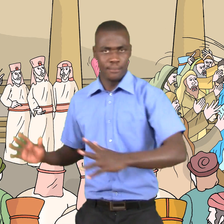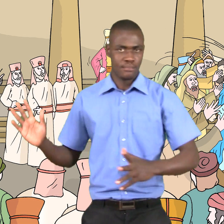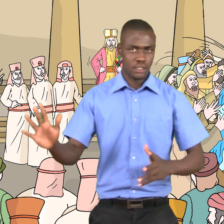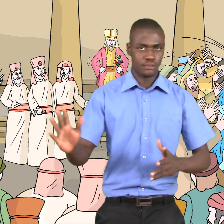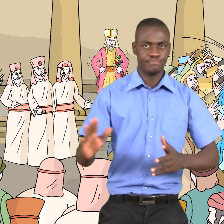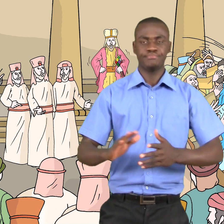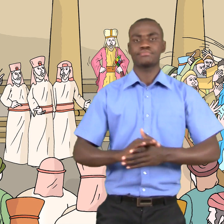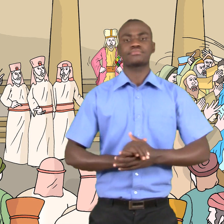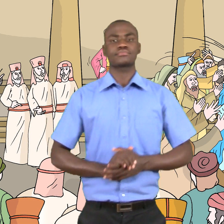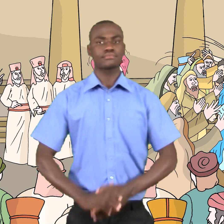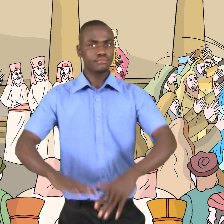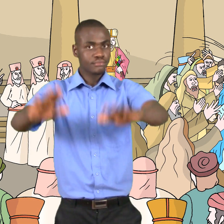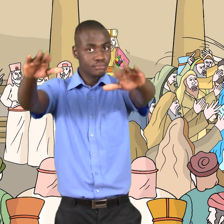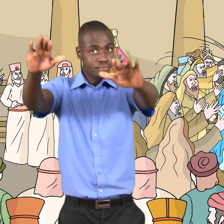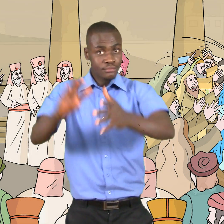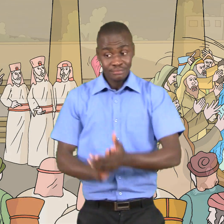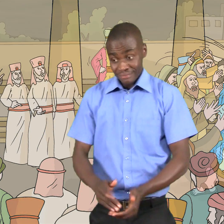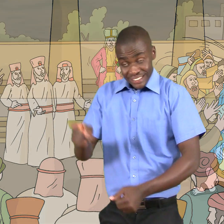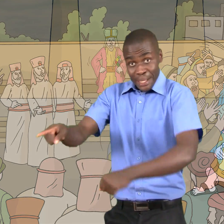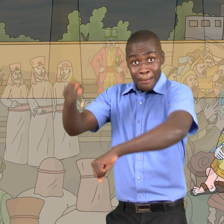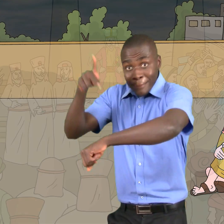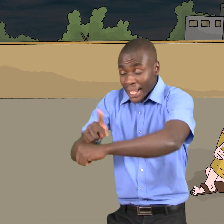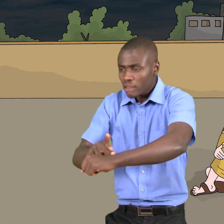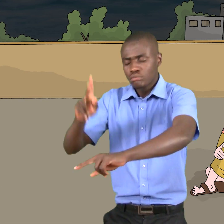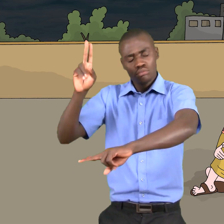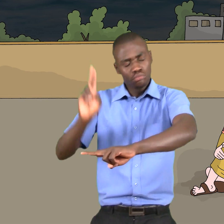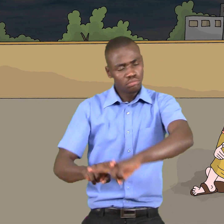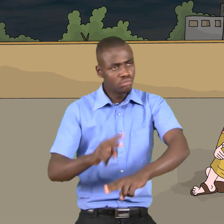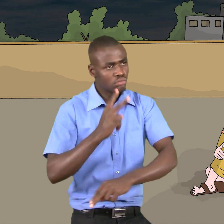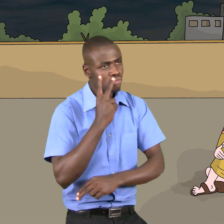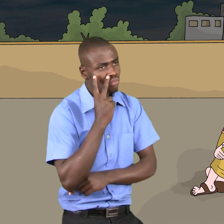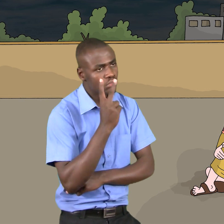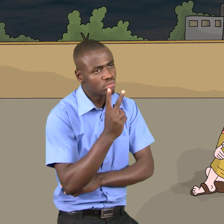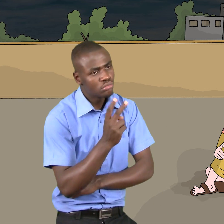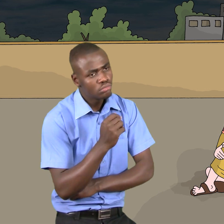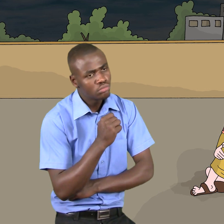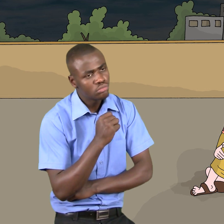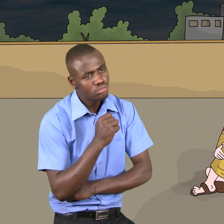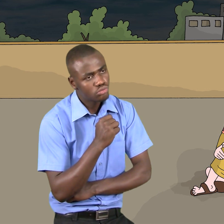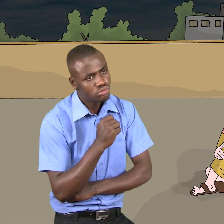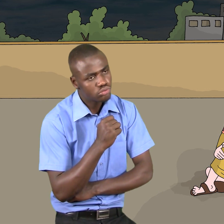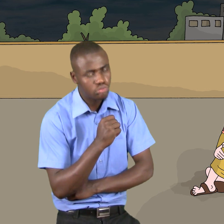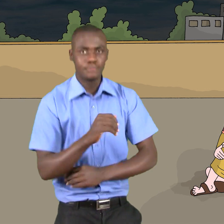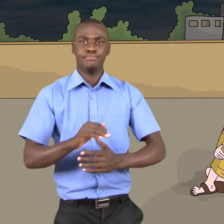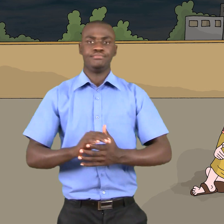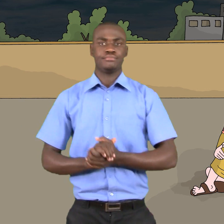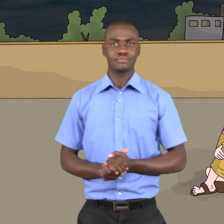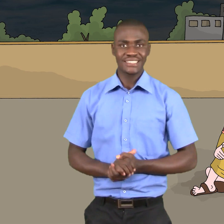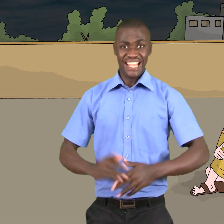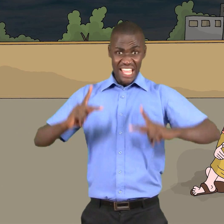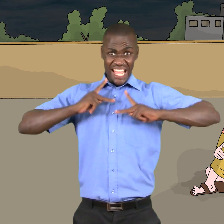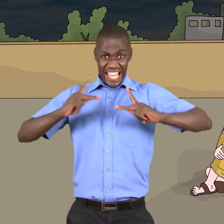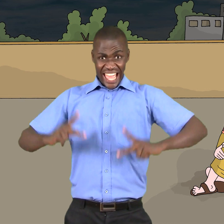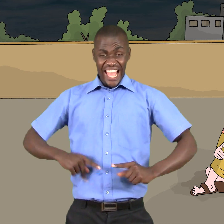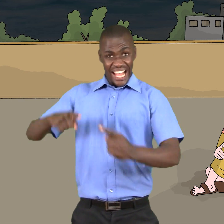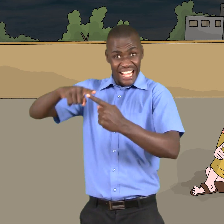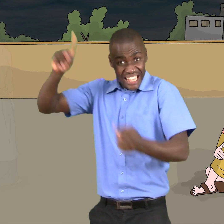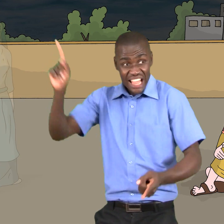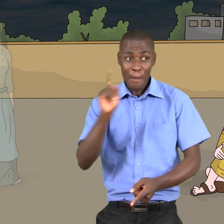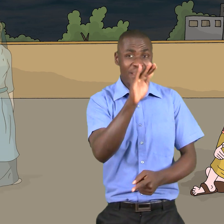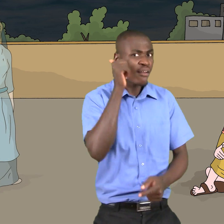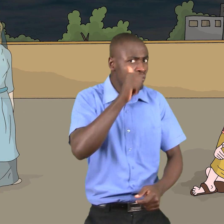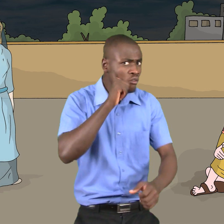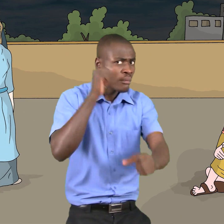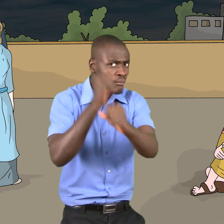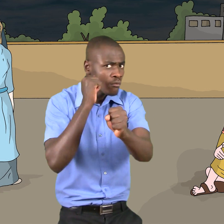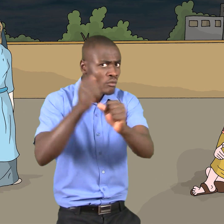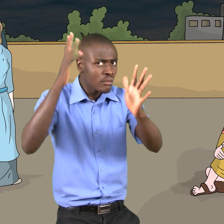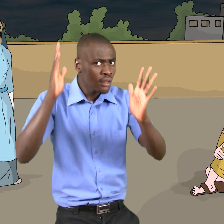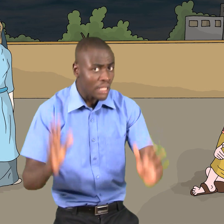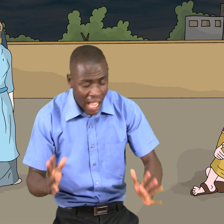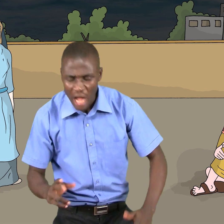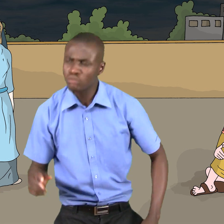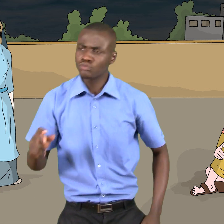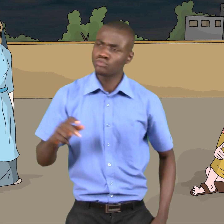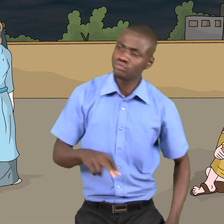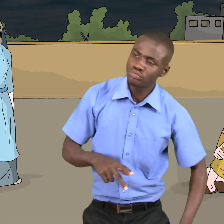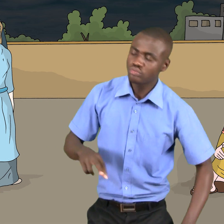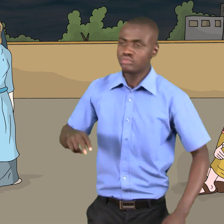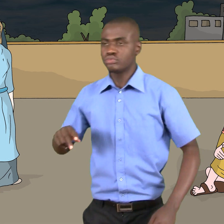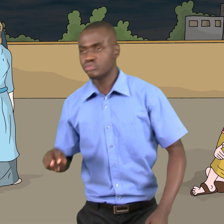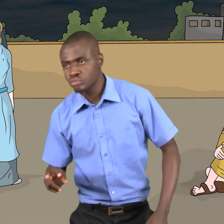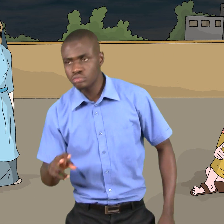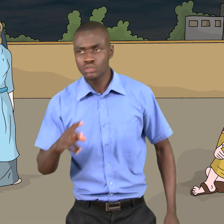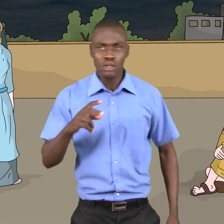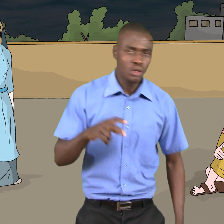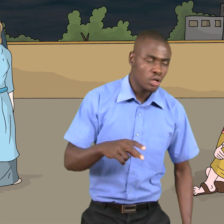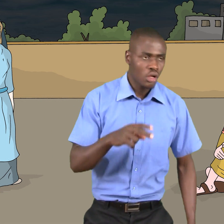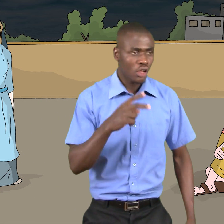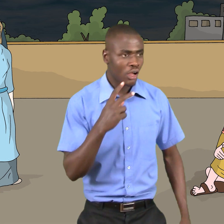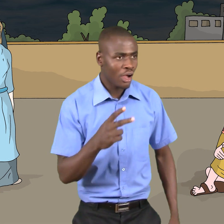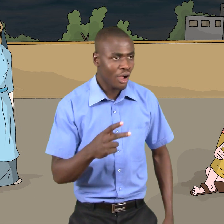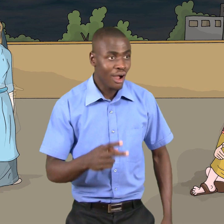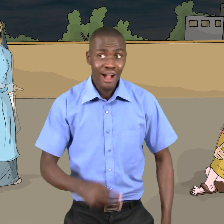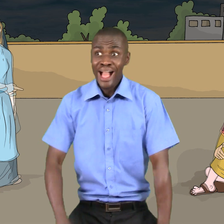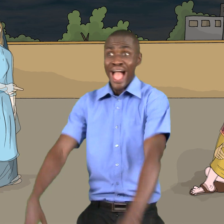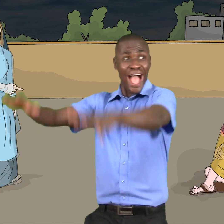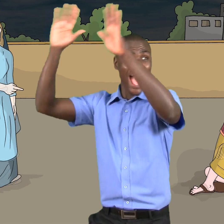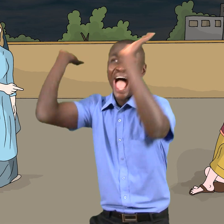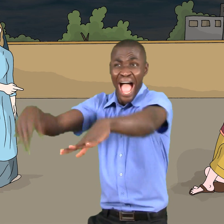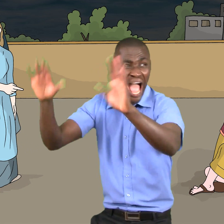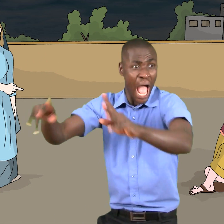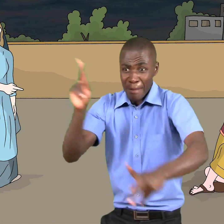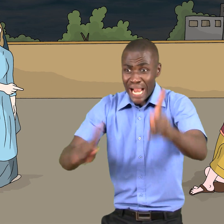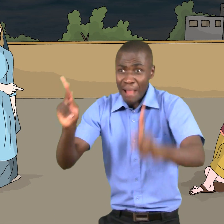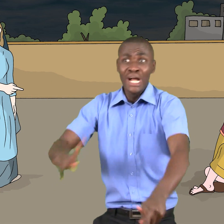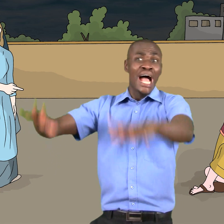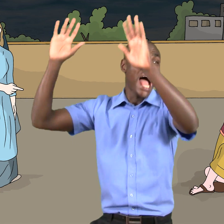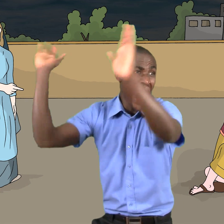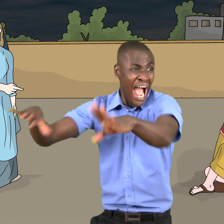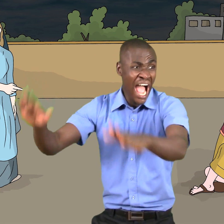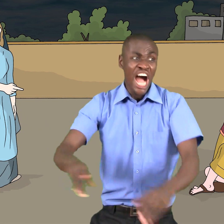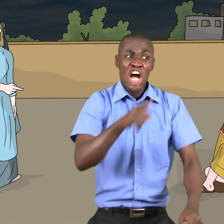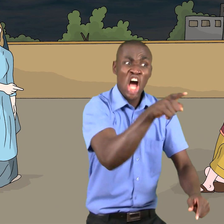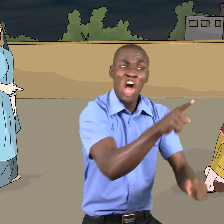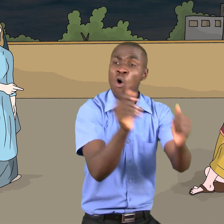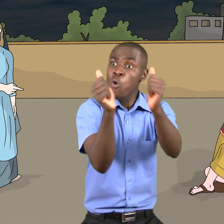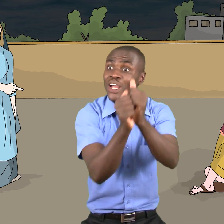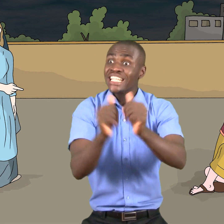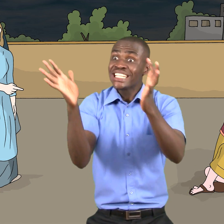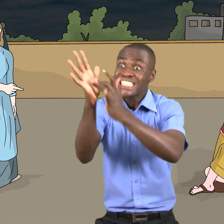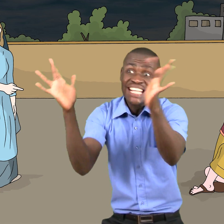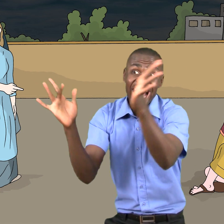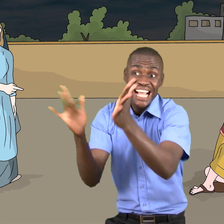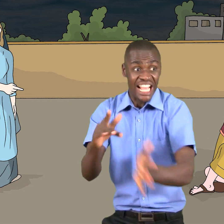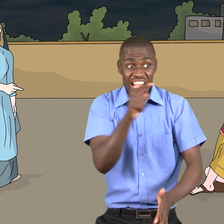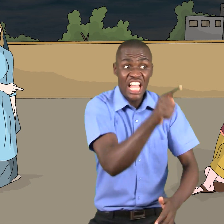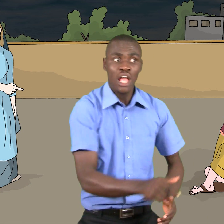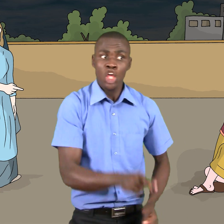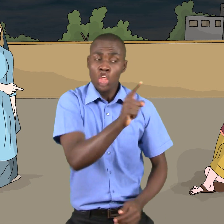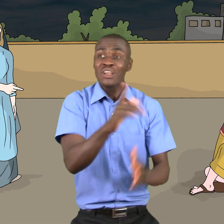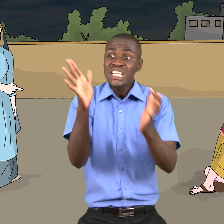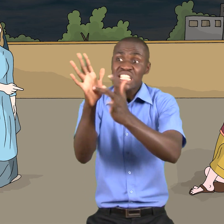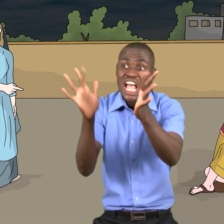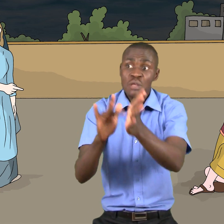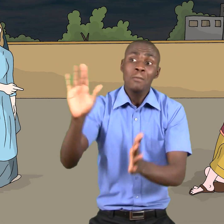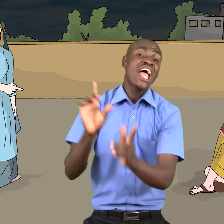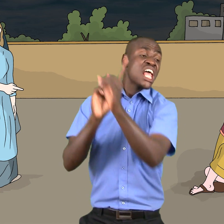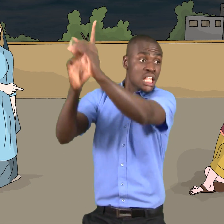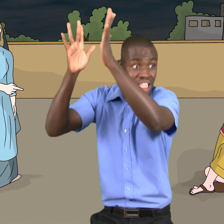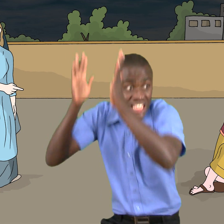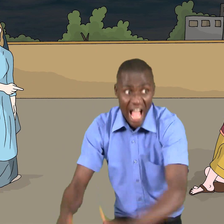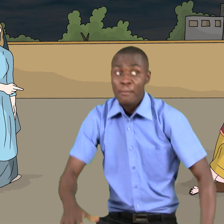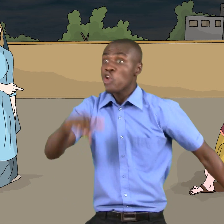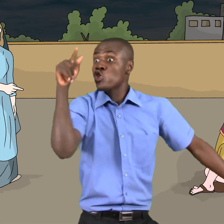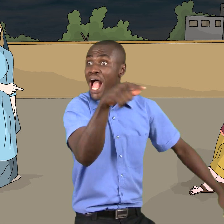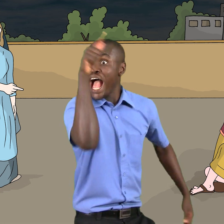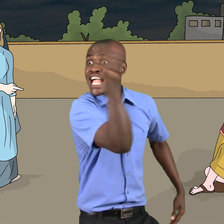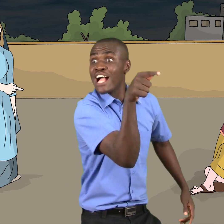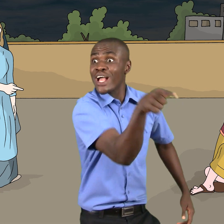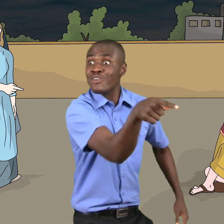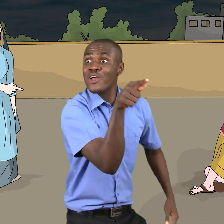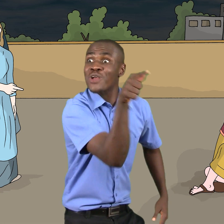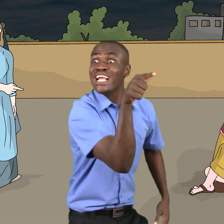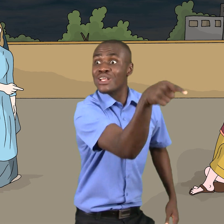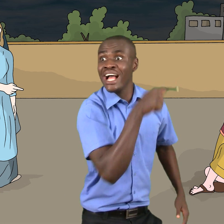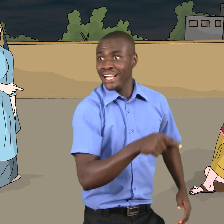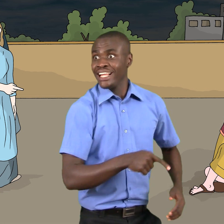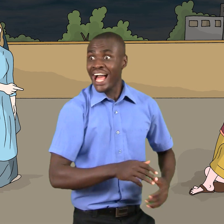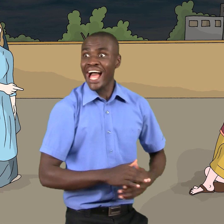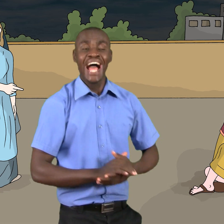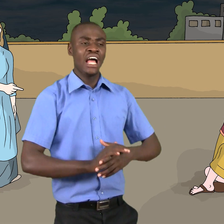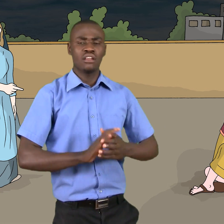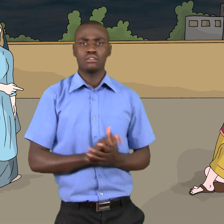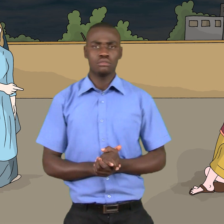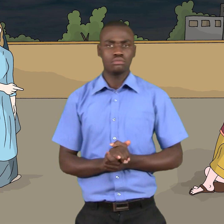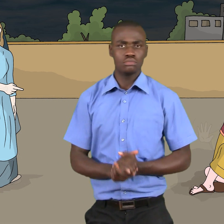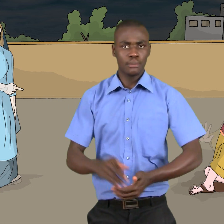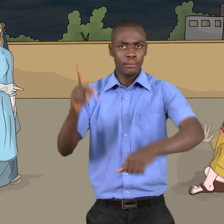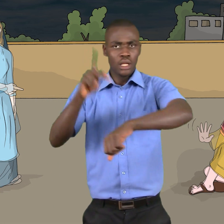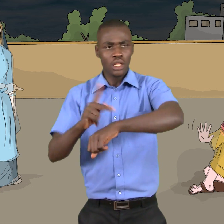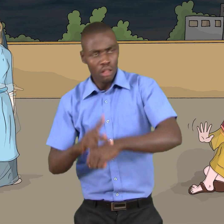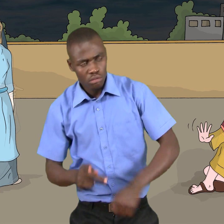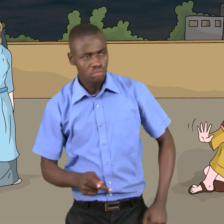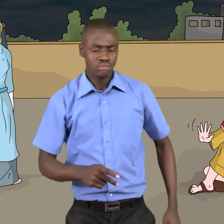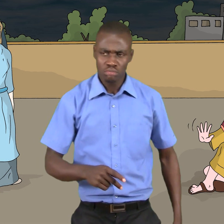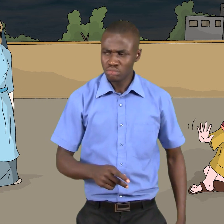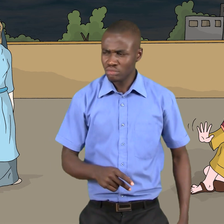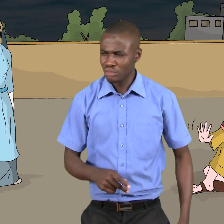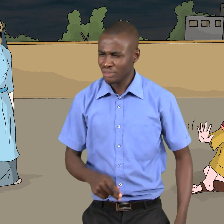Meanwhile, Peter was sitting out in the courtyard, and a servant girl came up to him. “You also were with Jesus the Galilean,” she said.